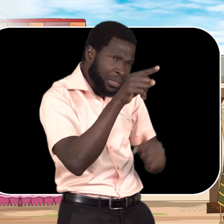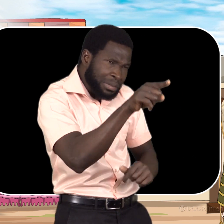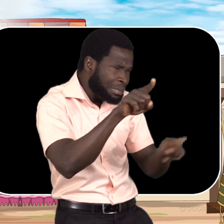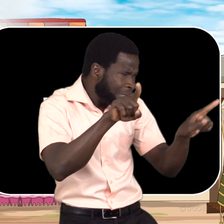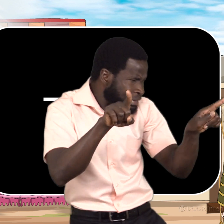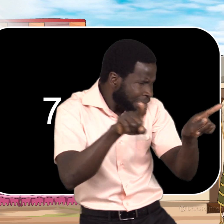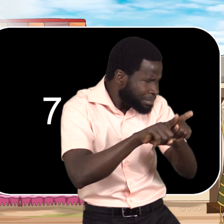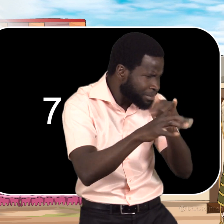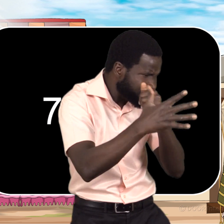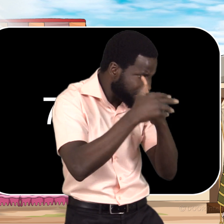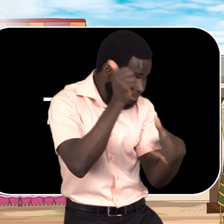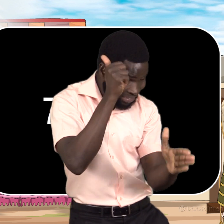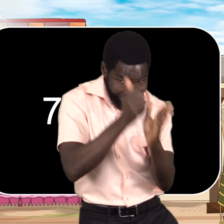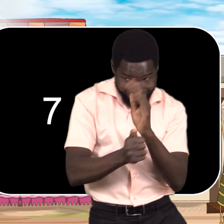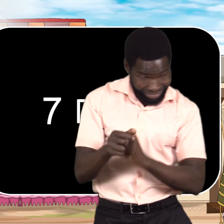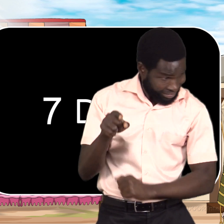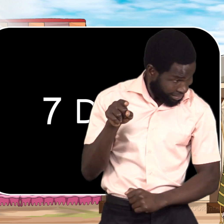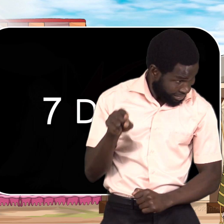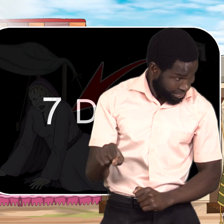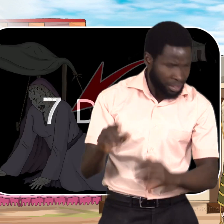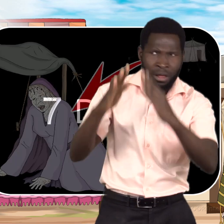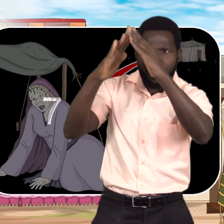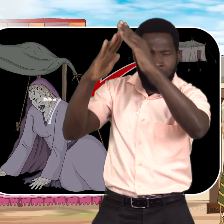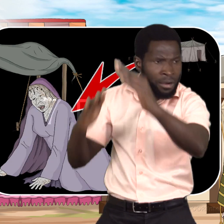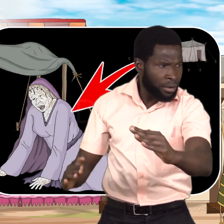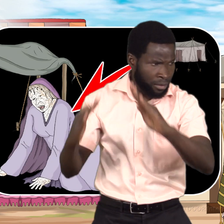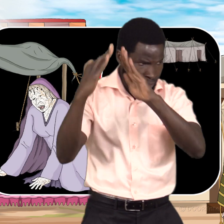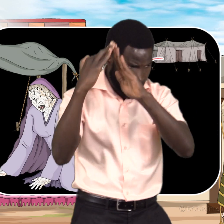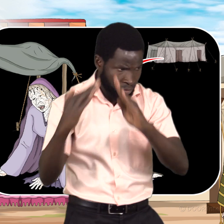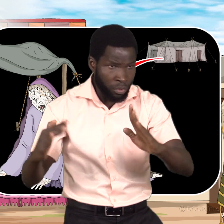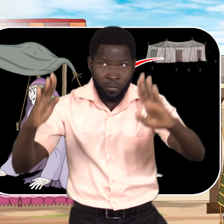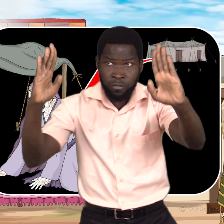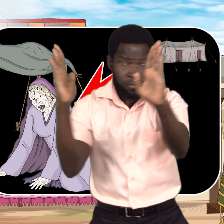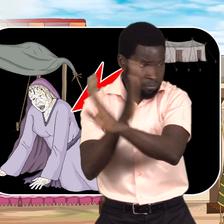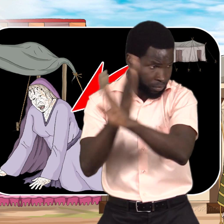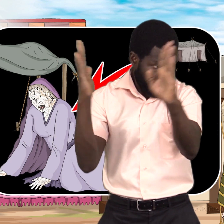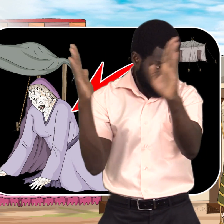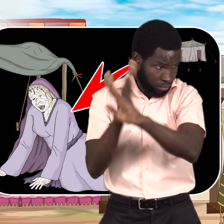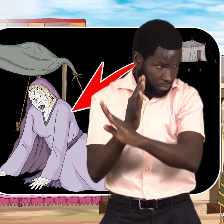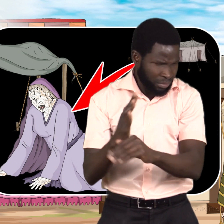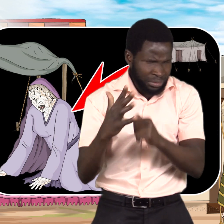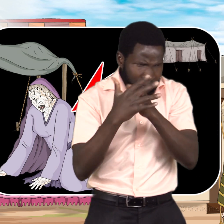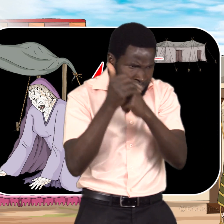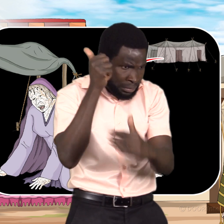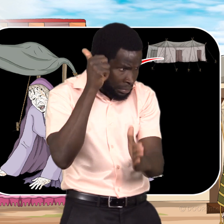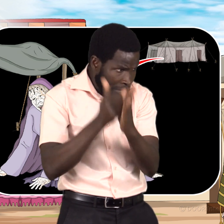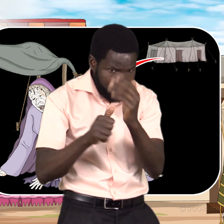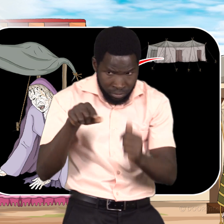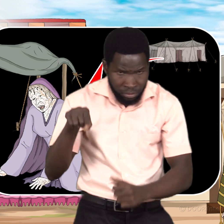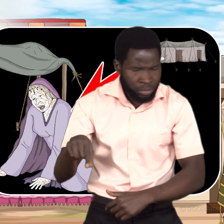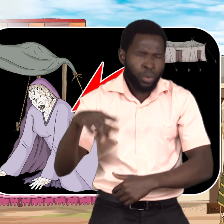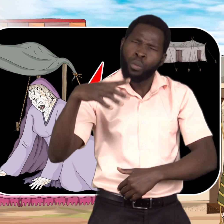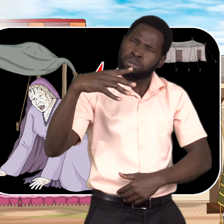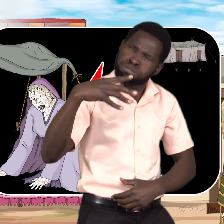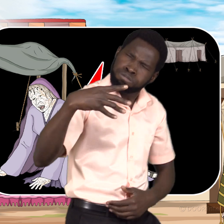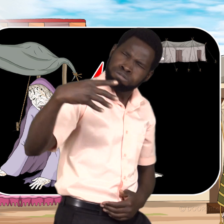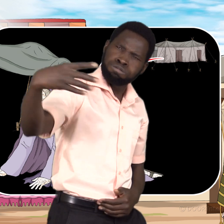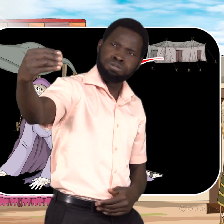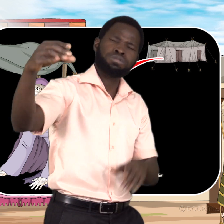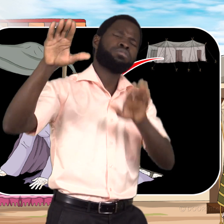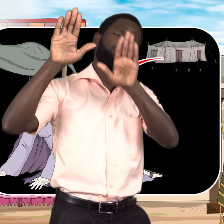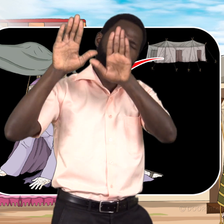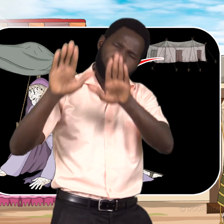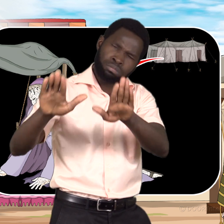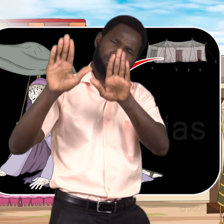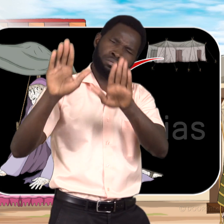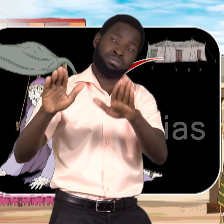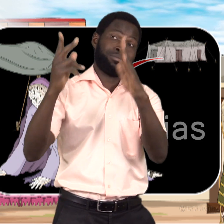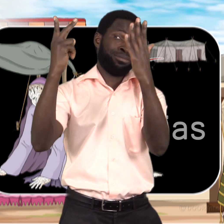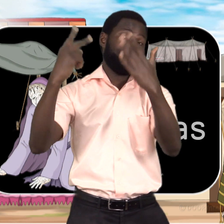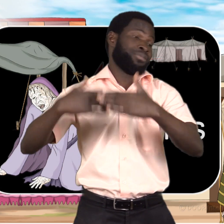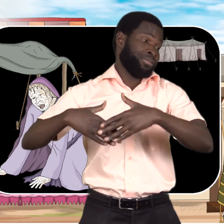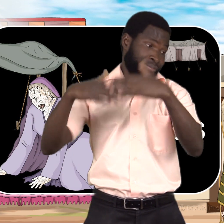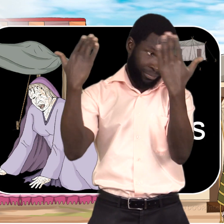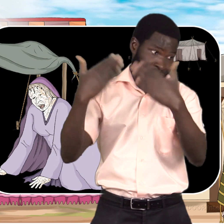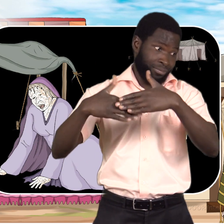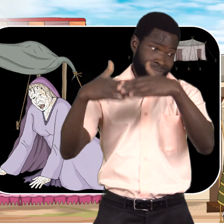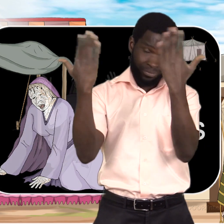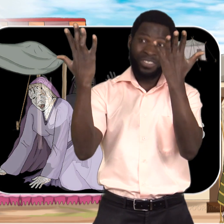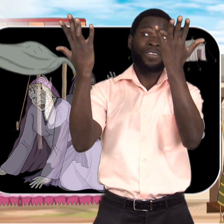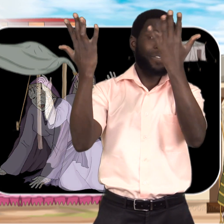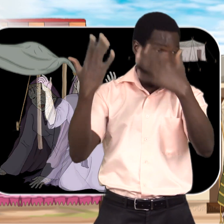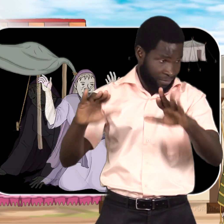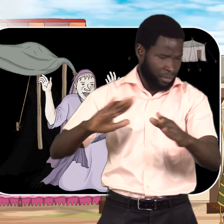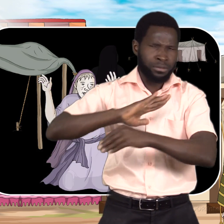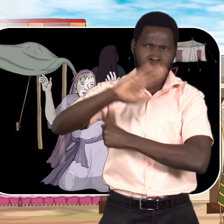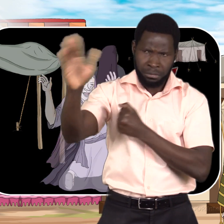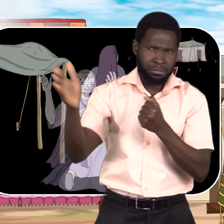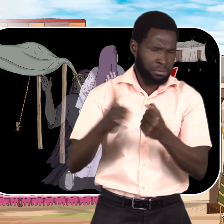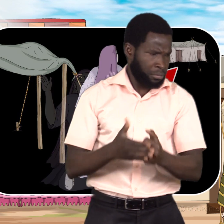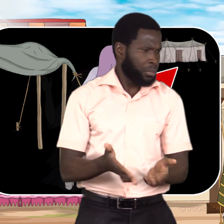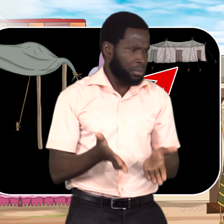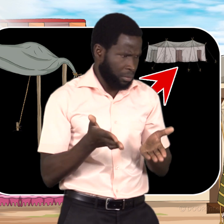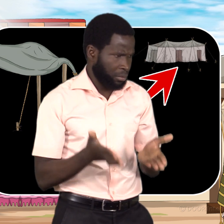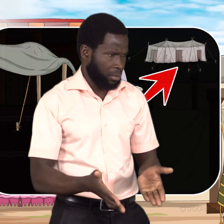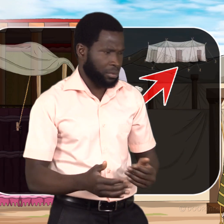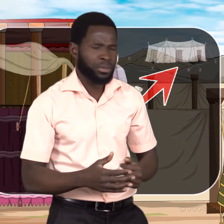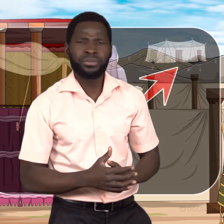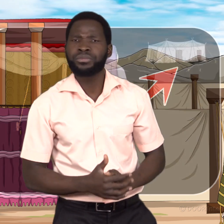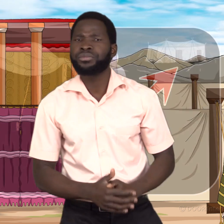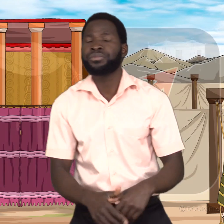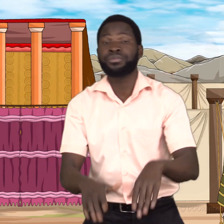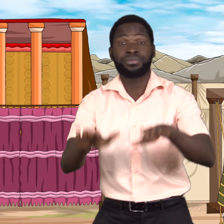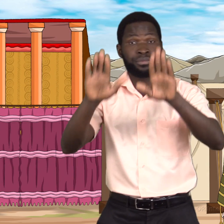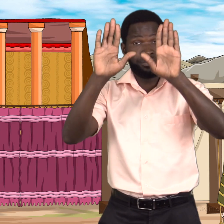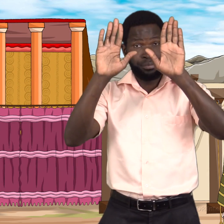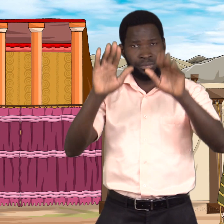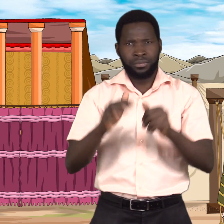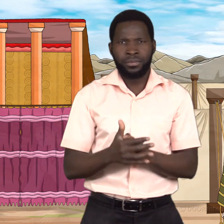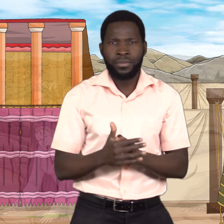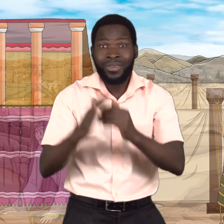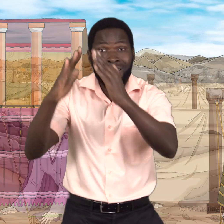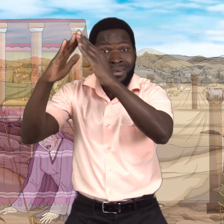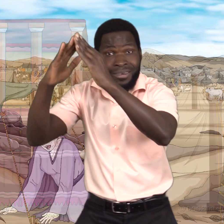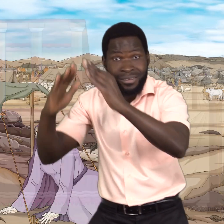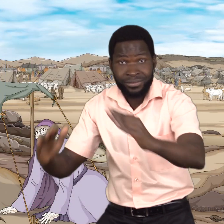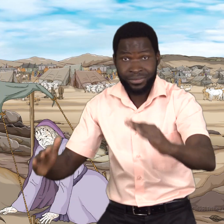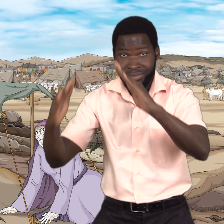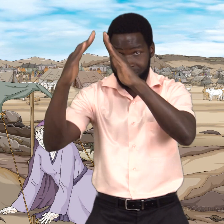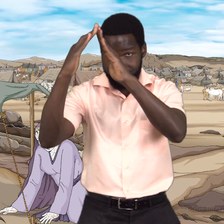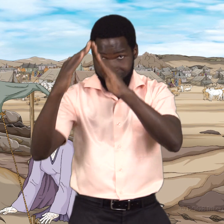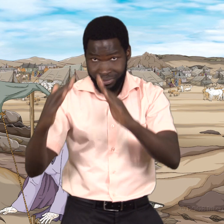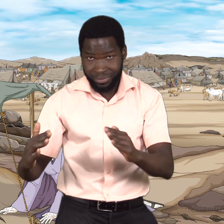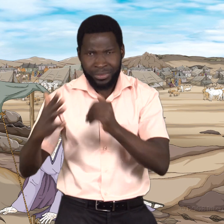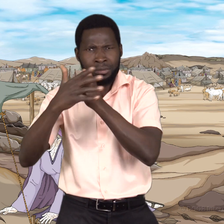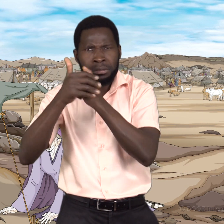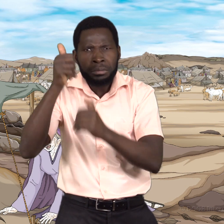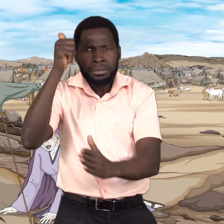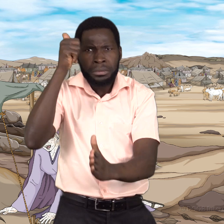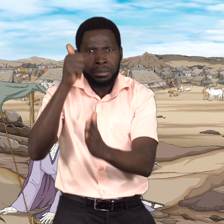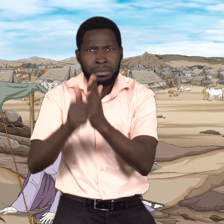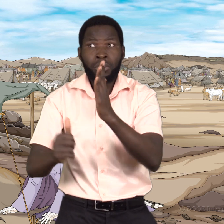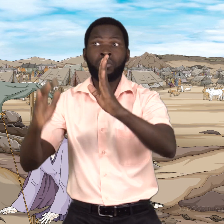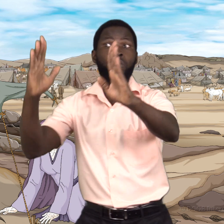Let her be confined outside the camp for seven days; after that she may be brought back in.”